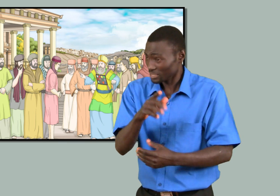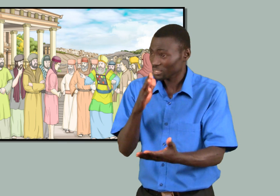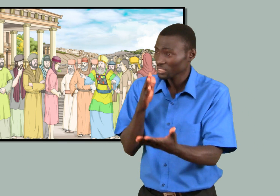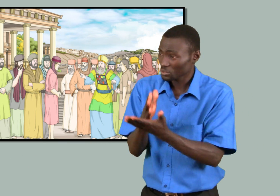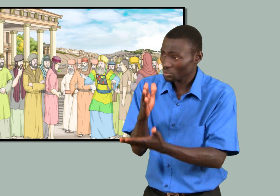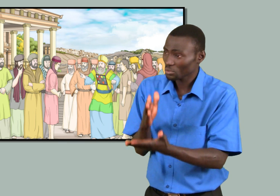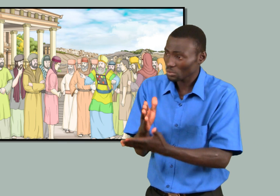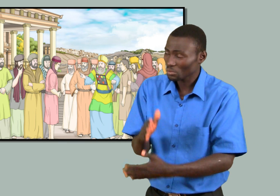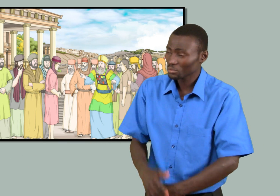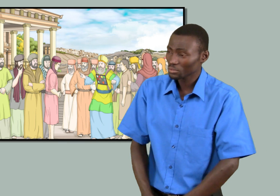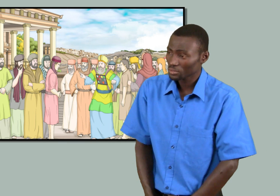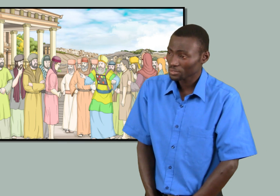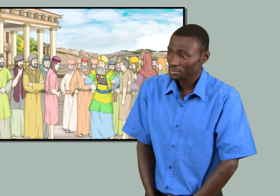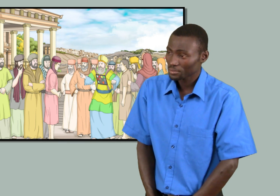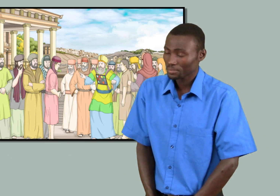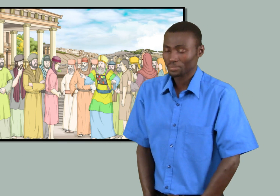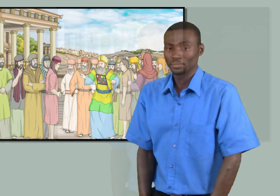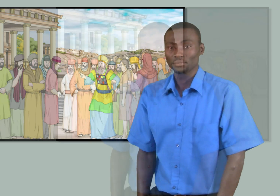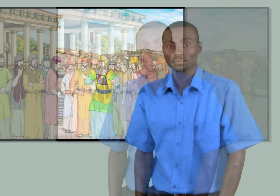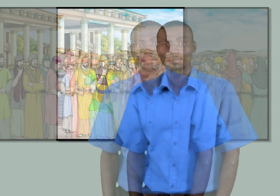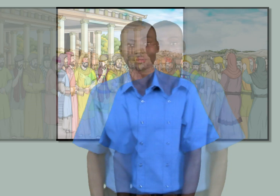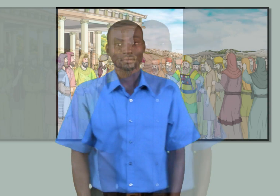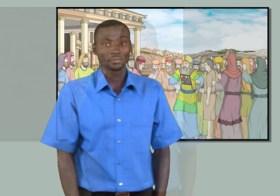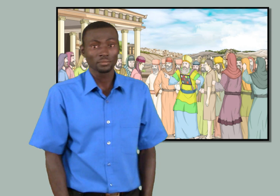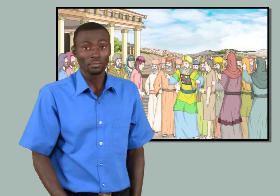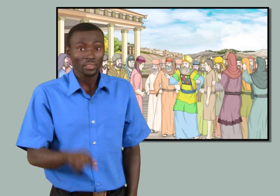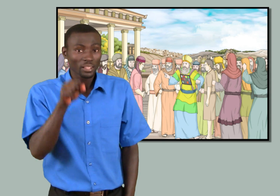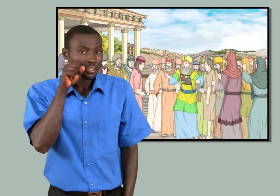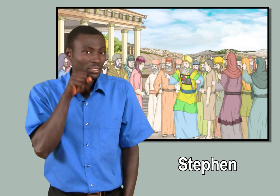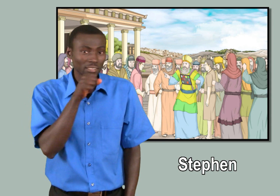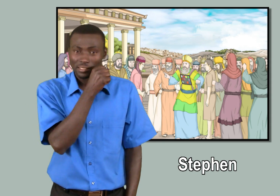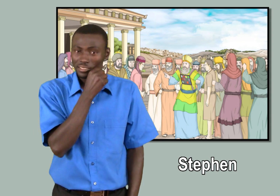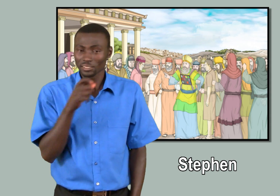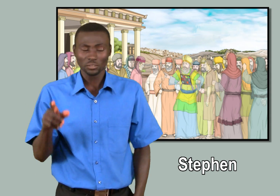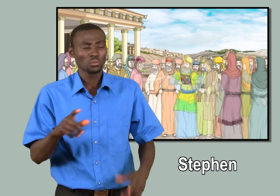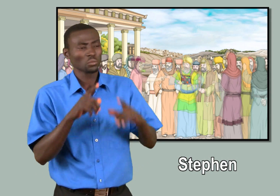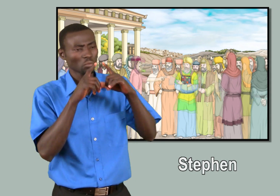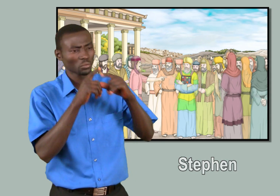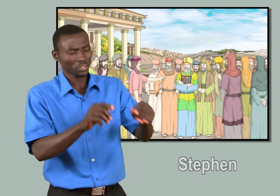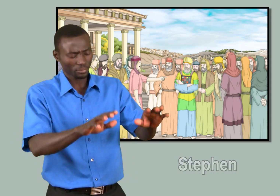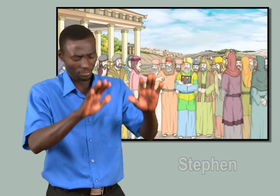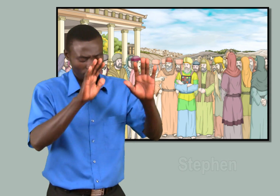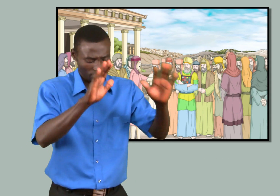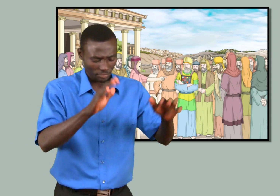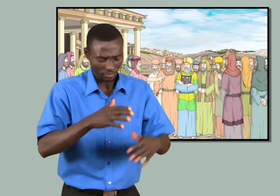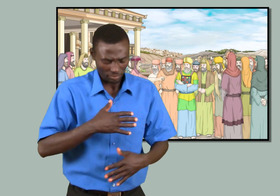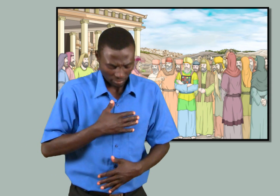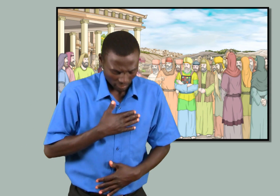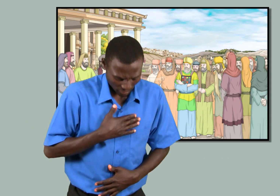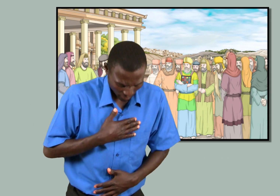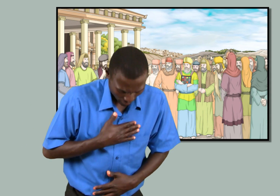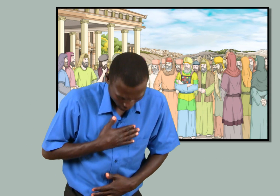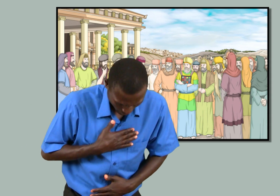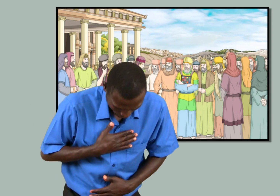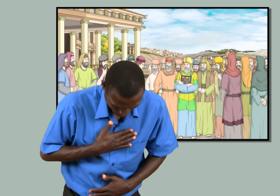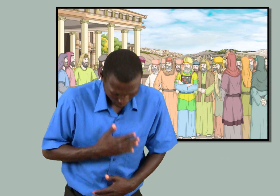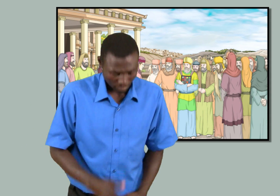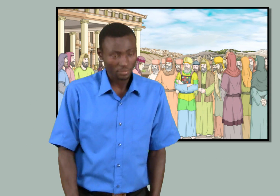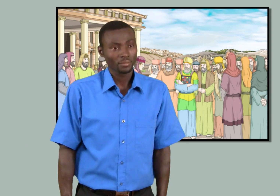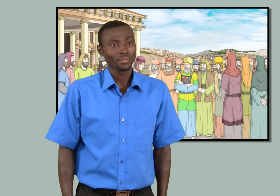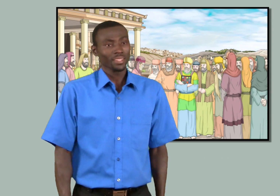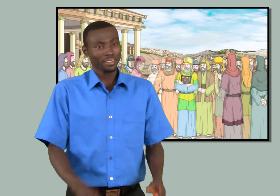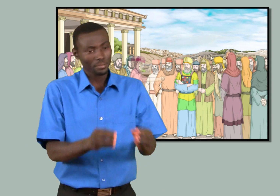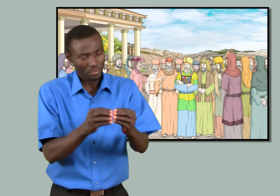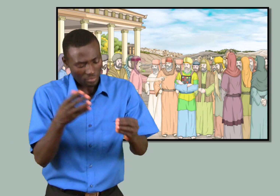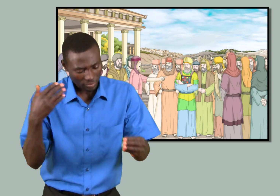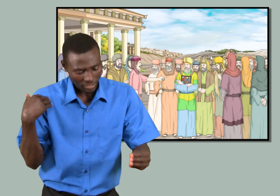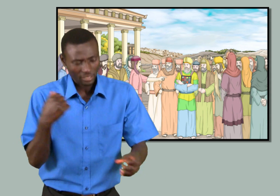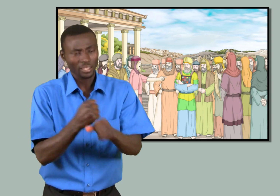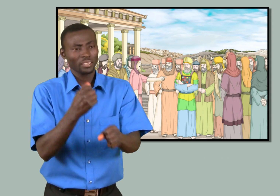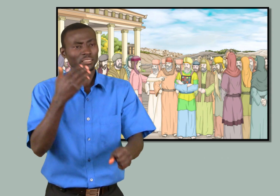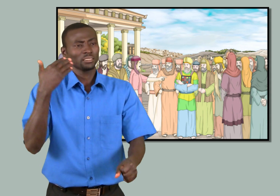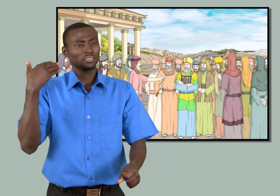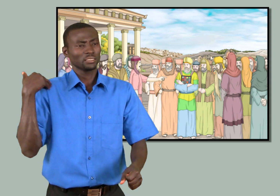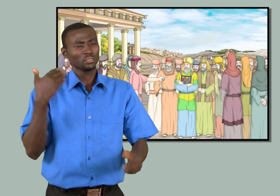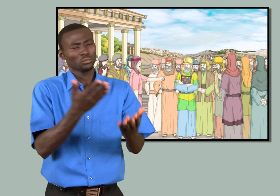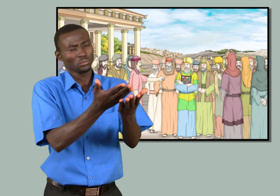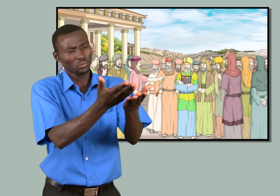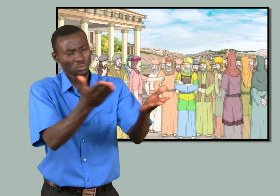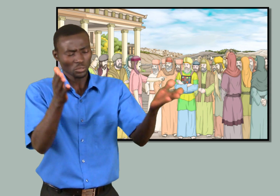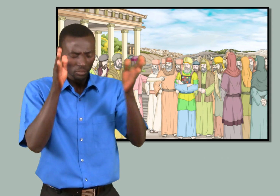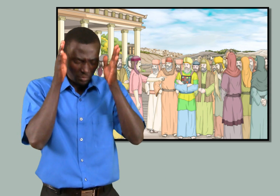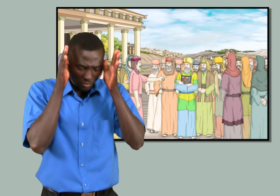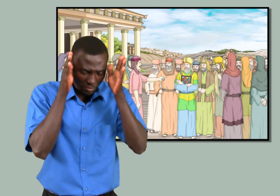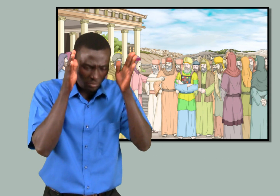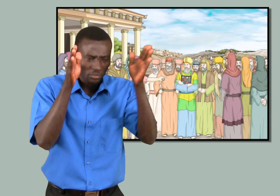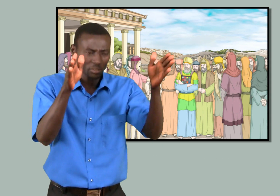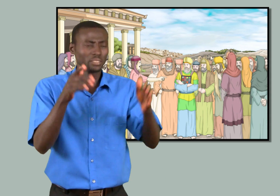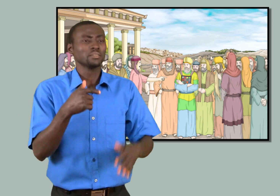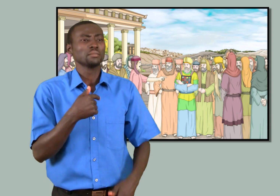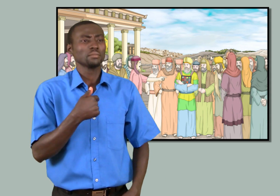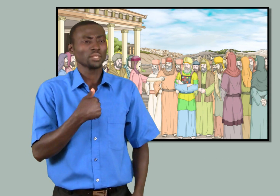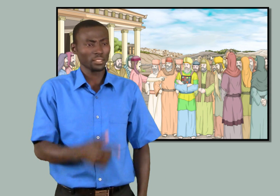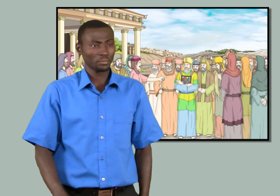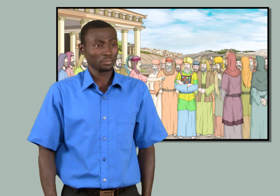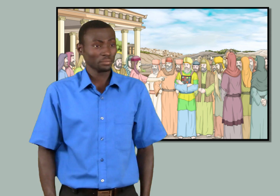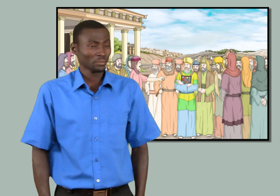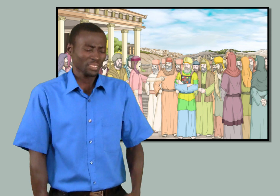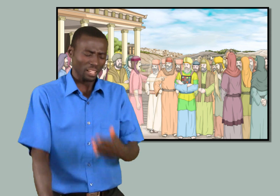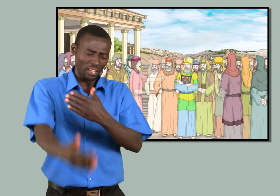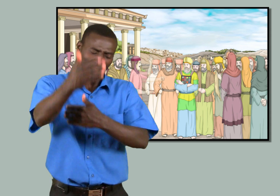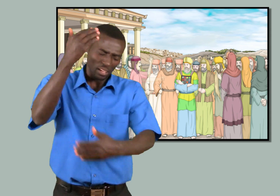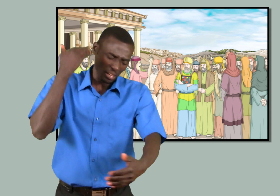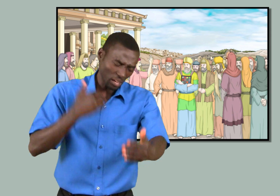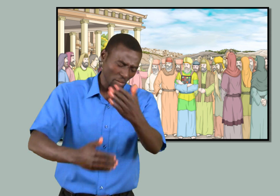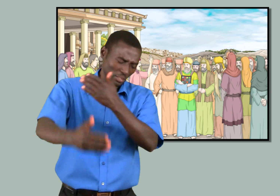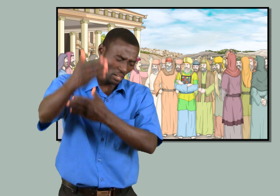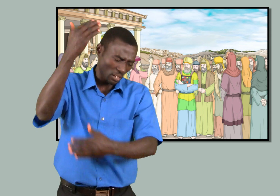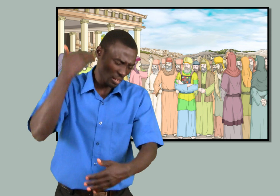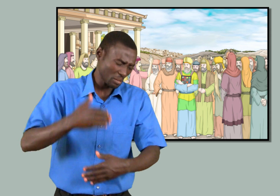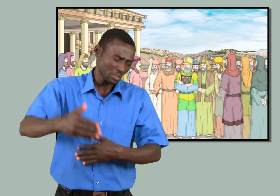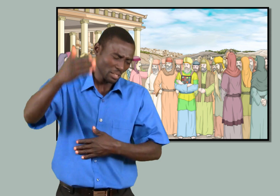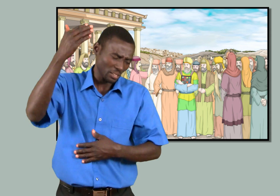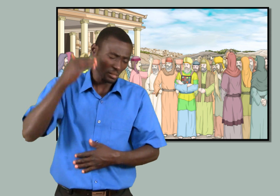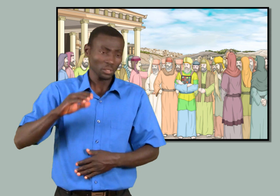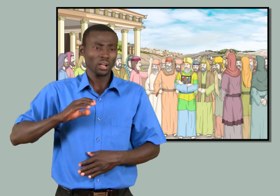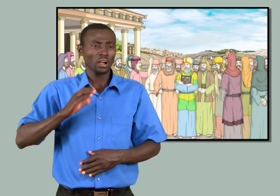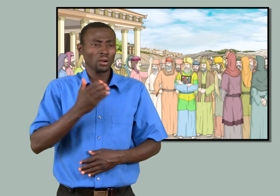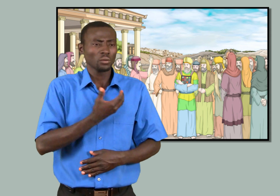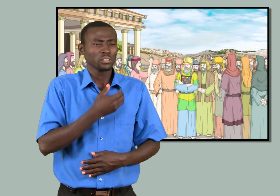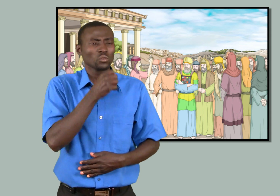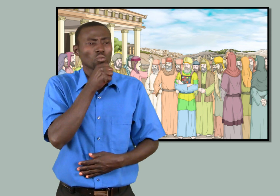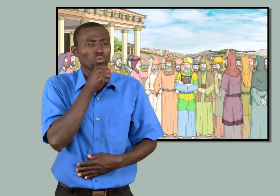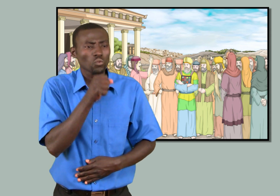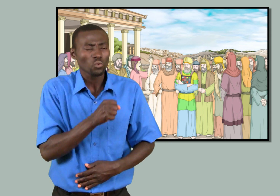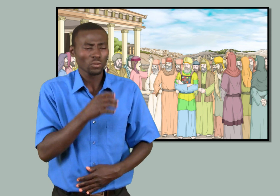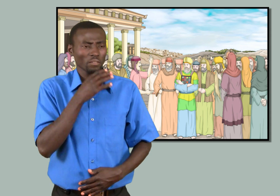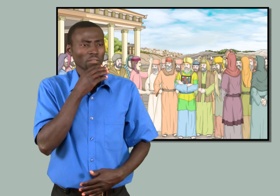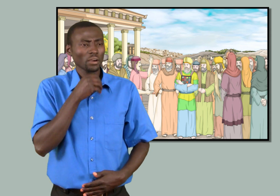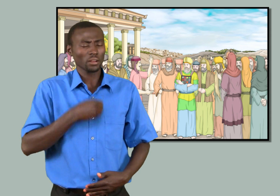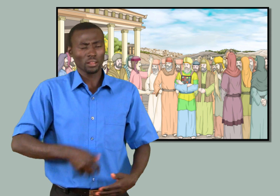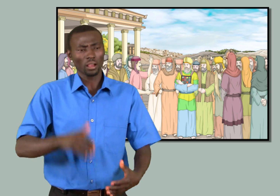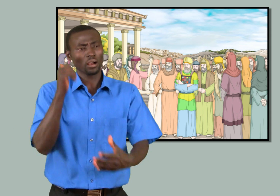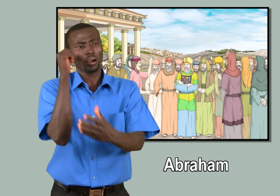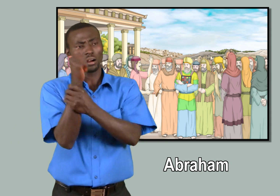And Stephen declared: “Brothers and fathers, listen to me!